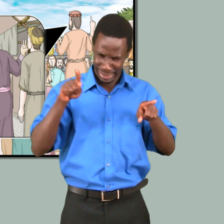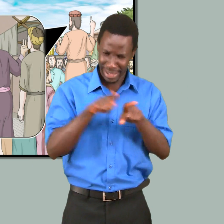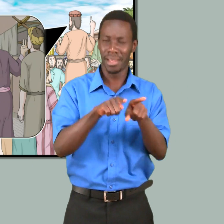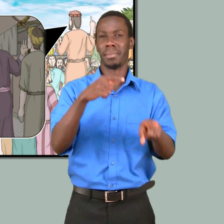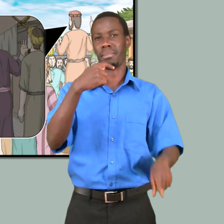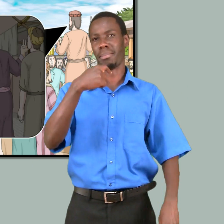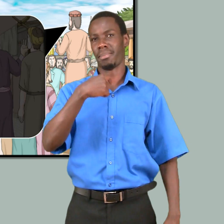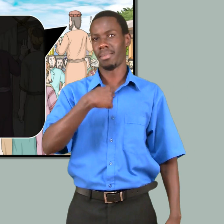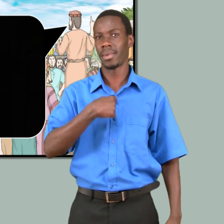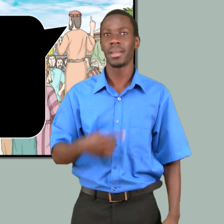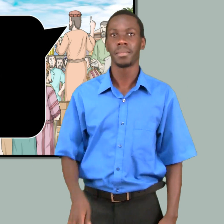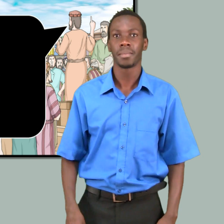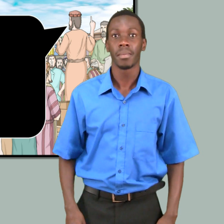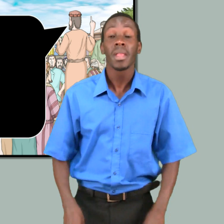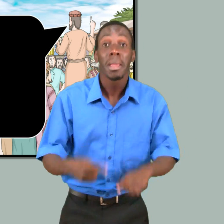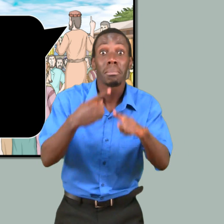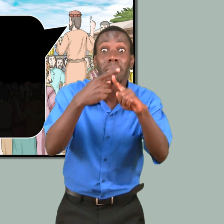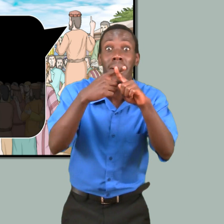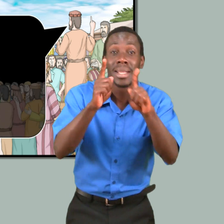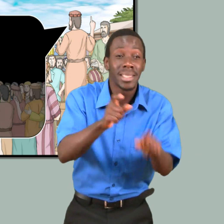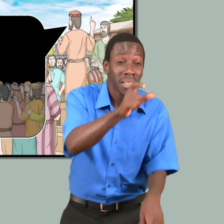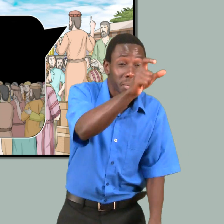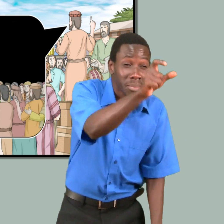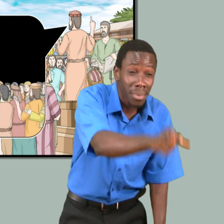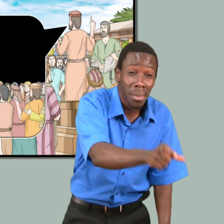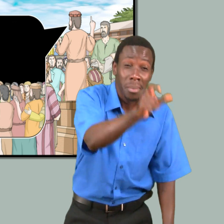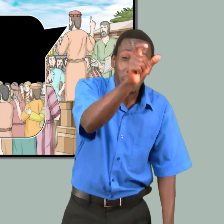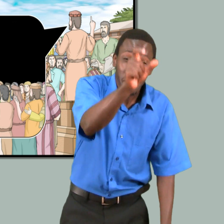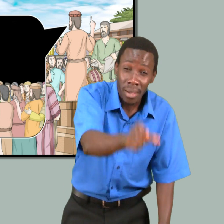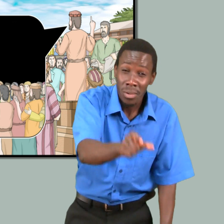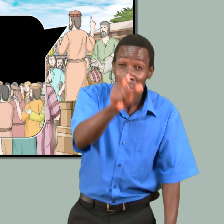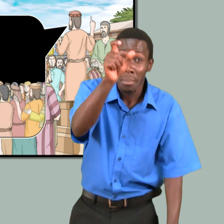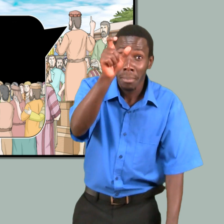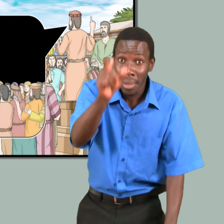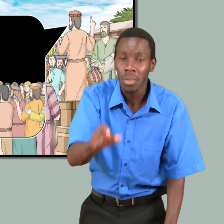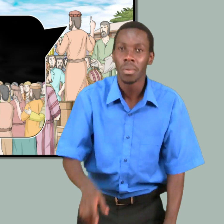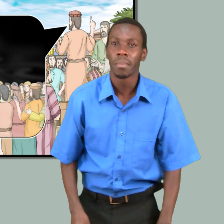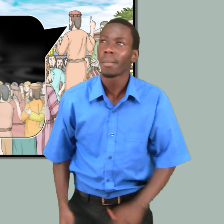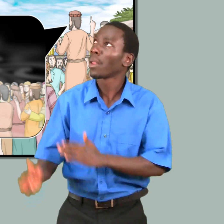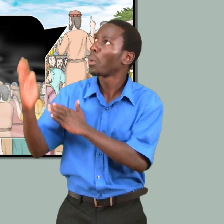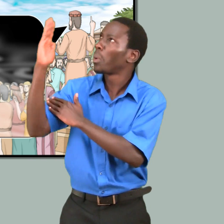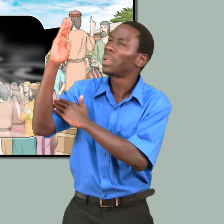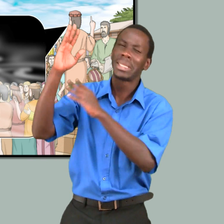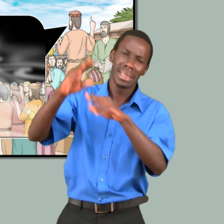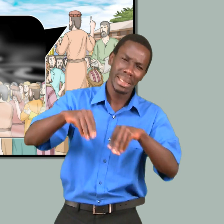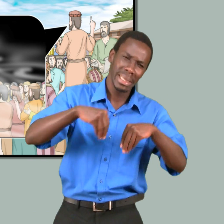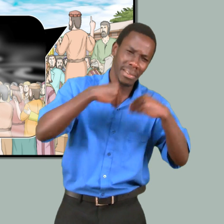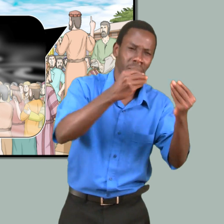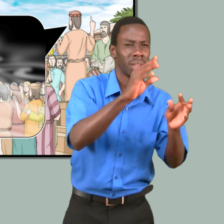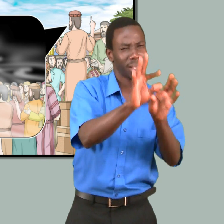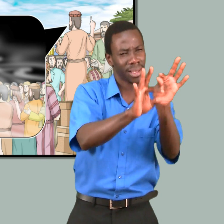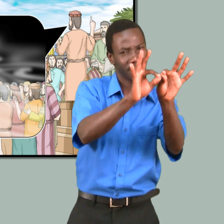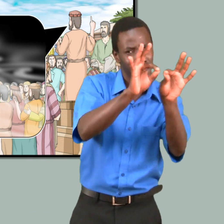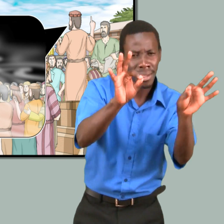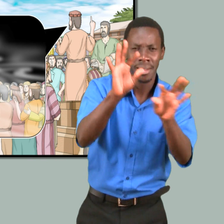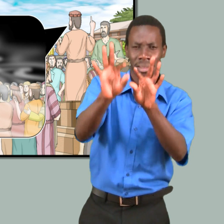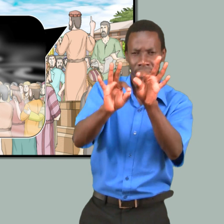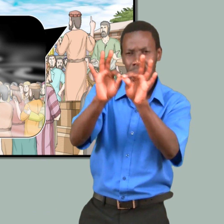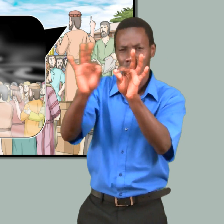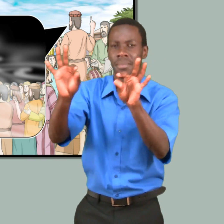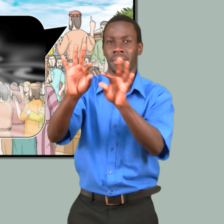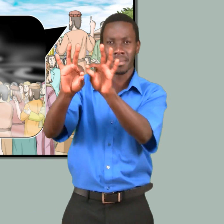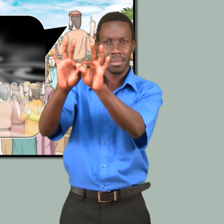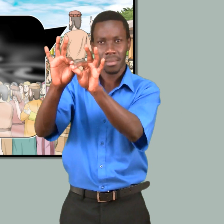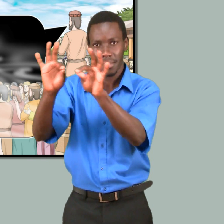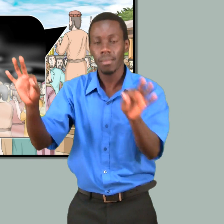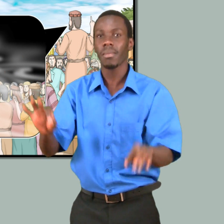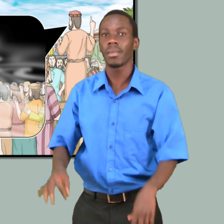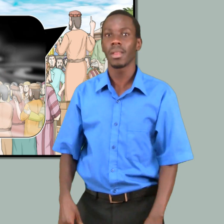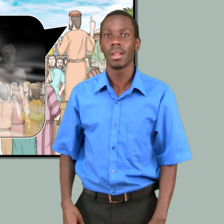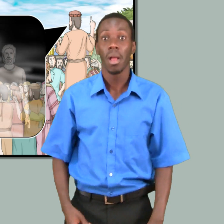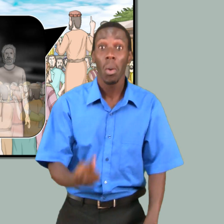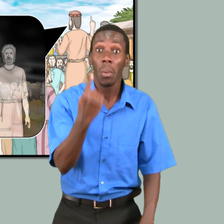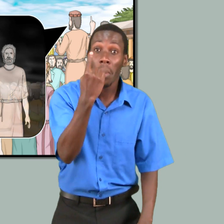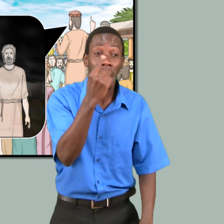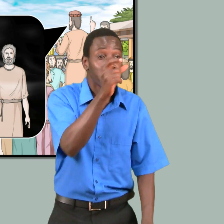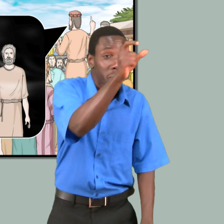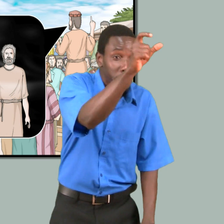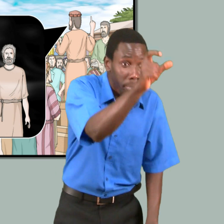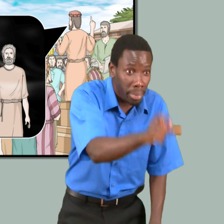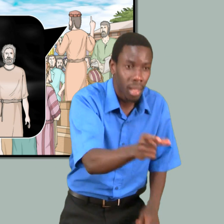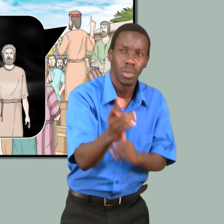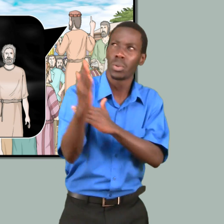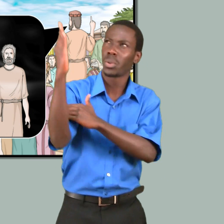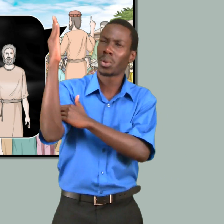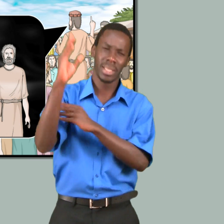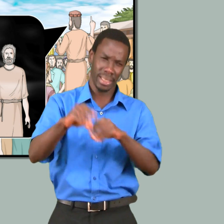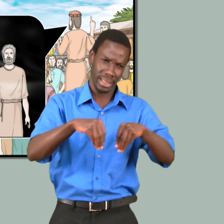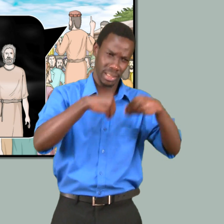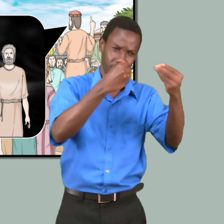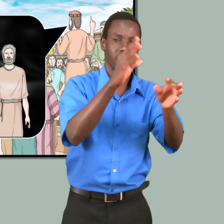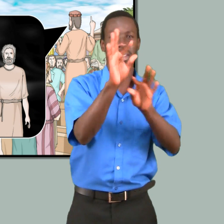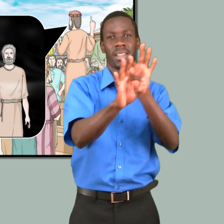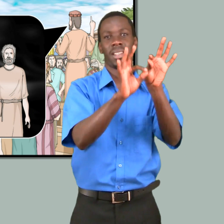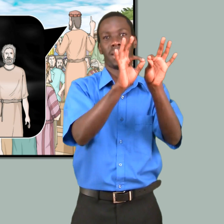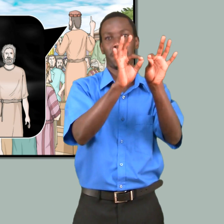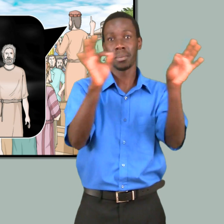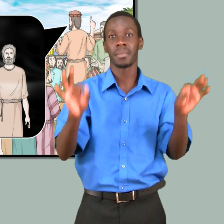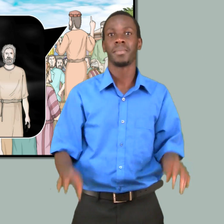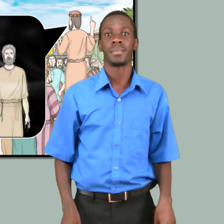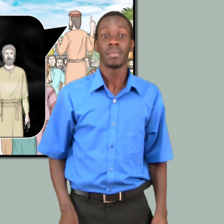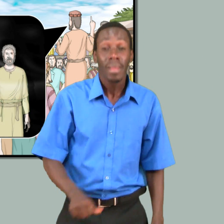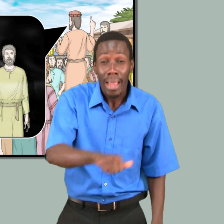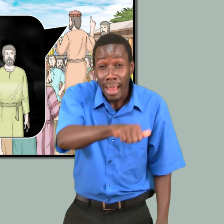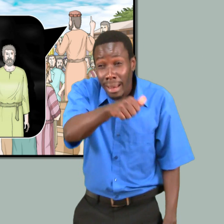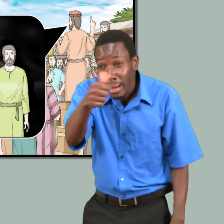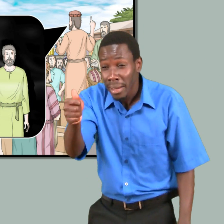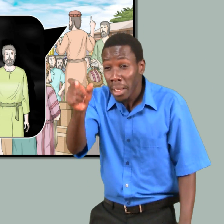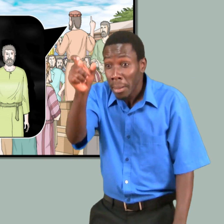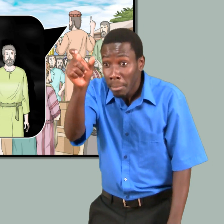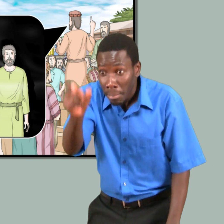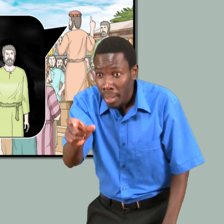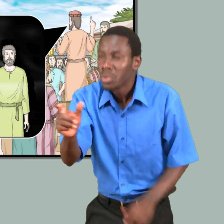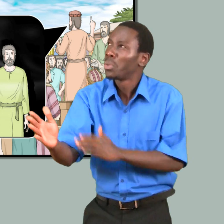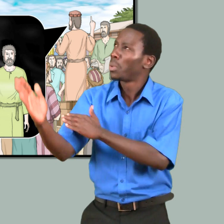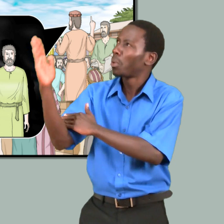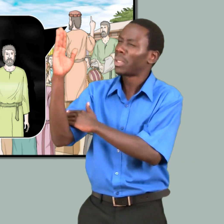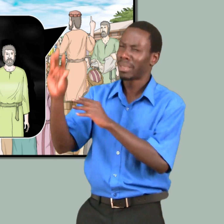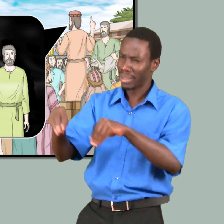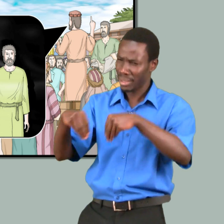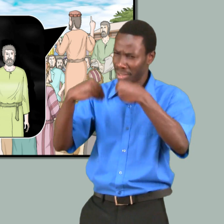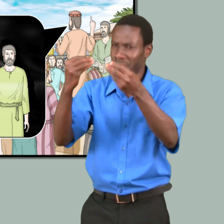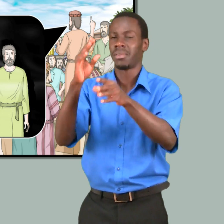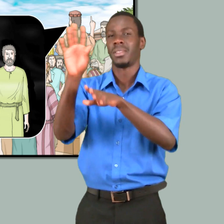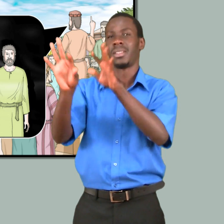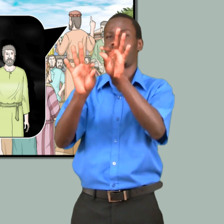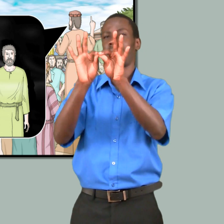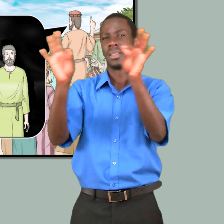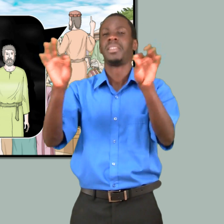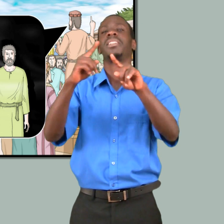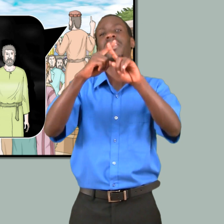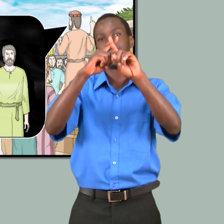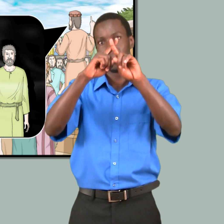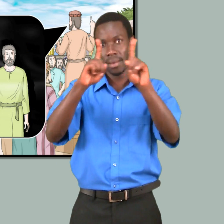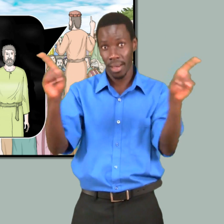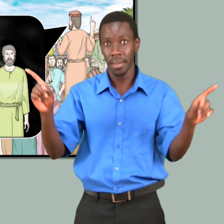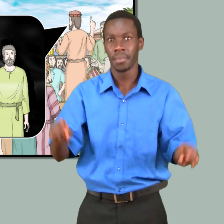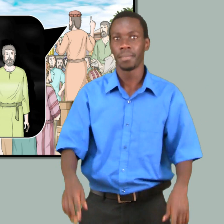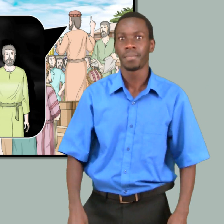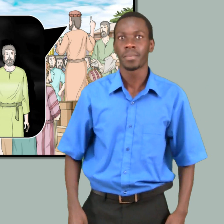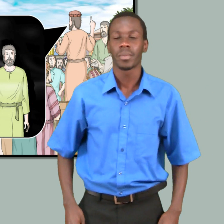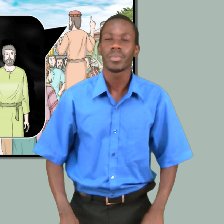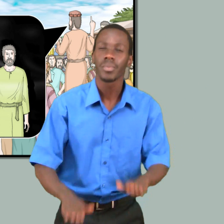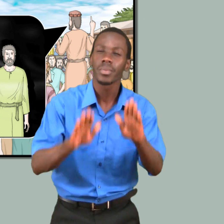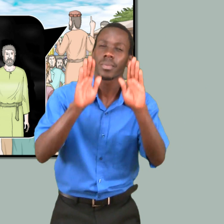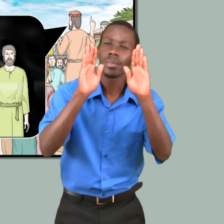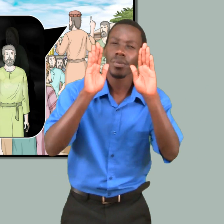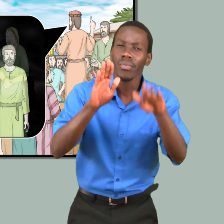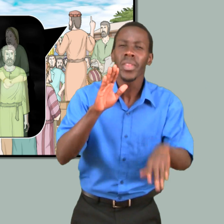But each man has his own gift from God; one has this gift, another has that.